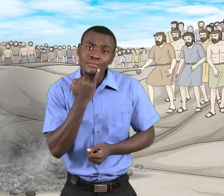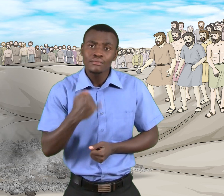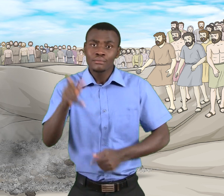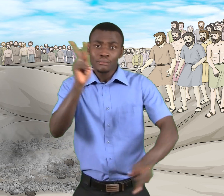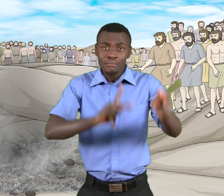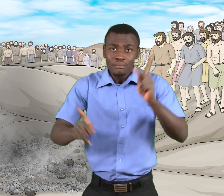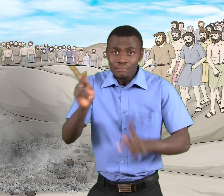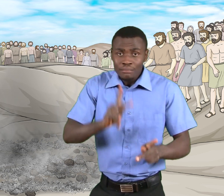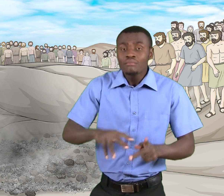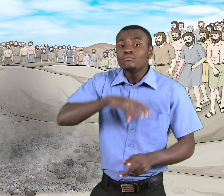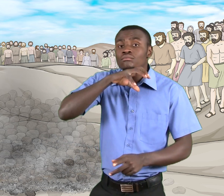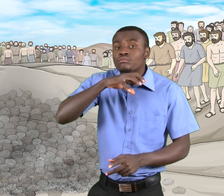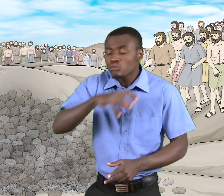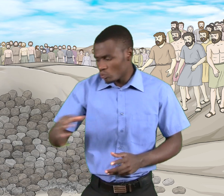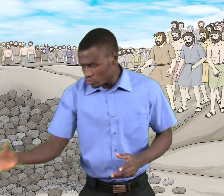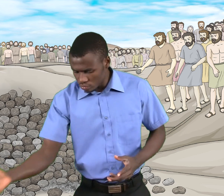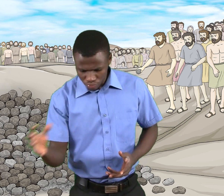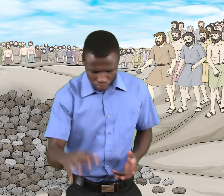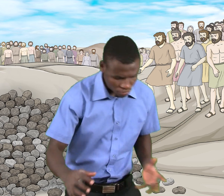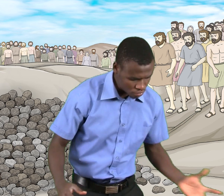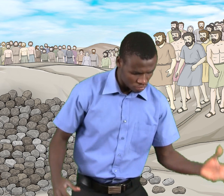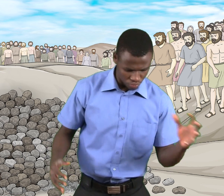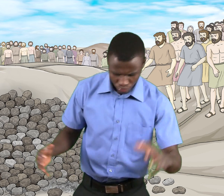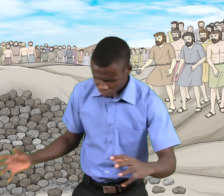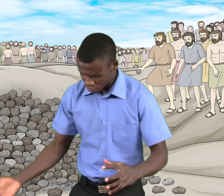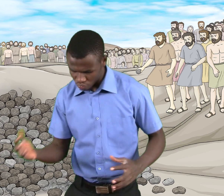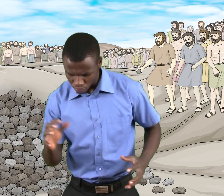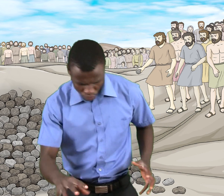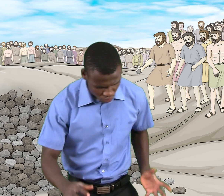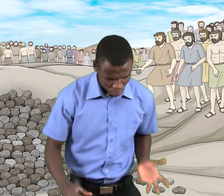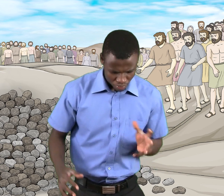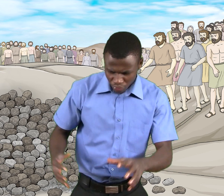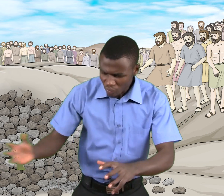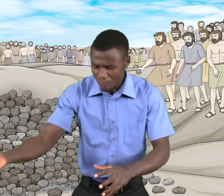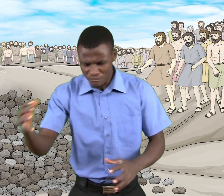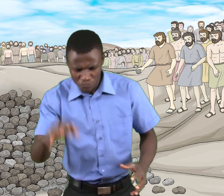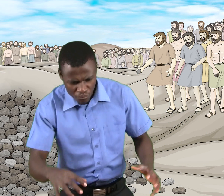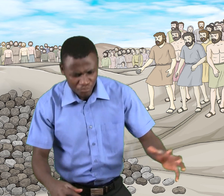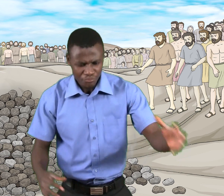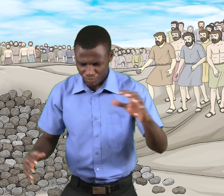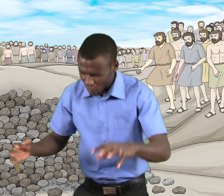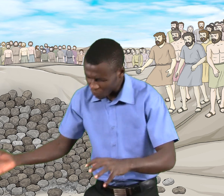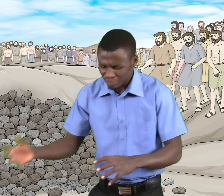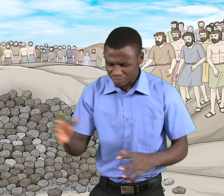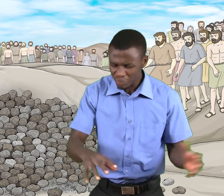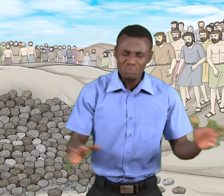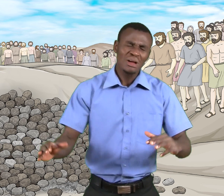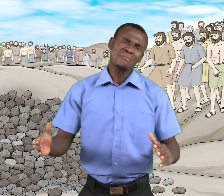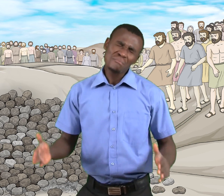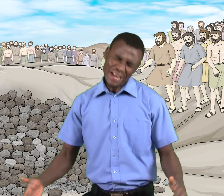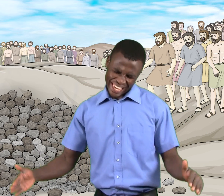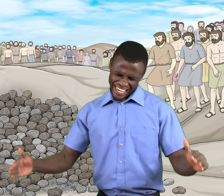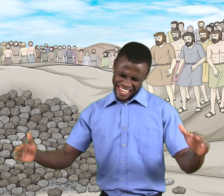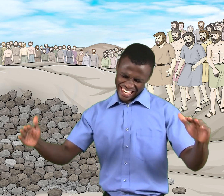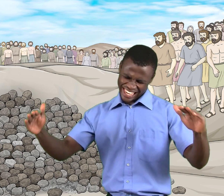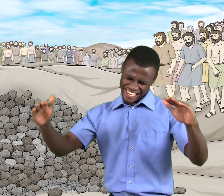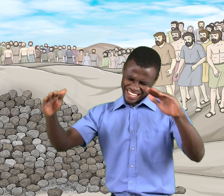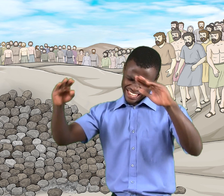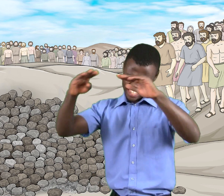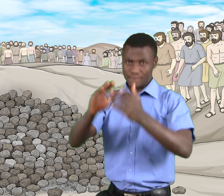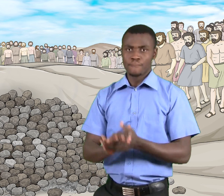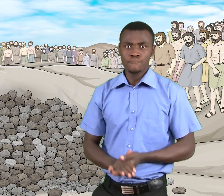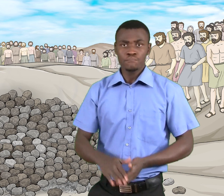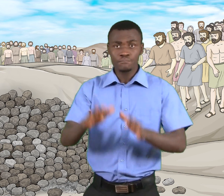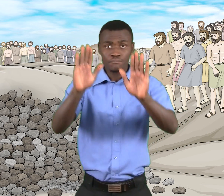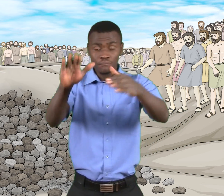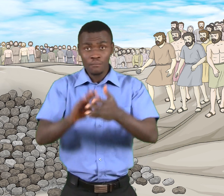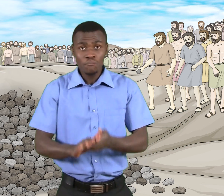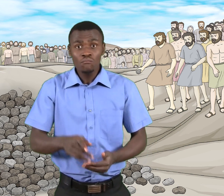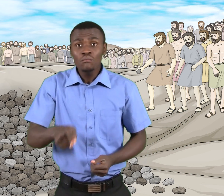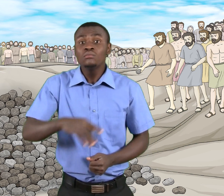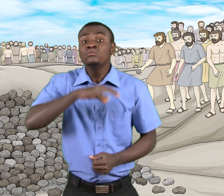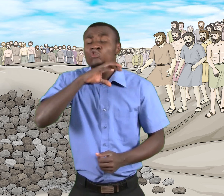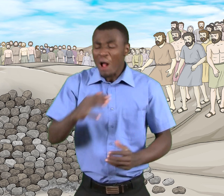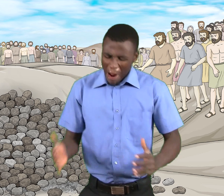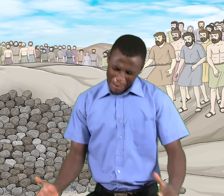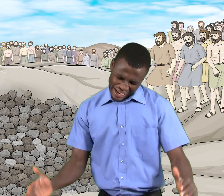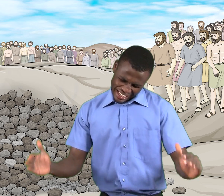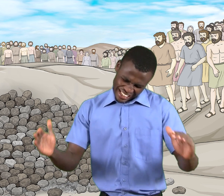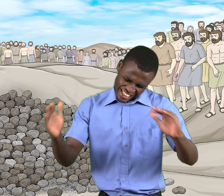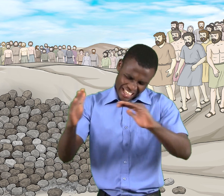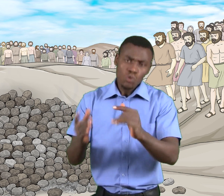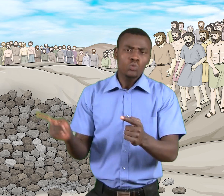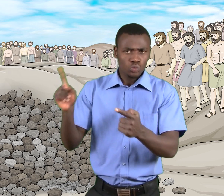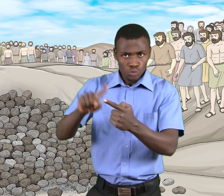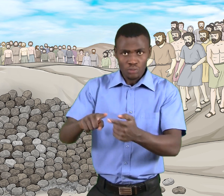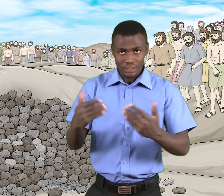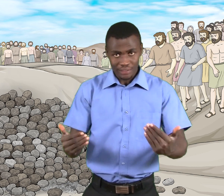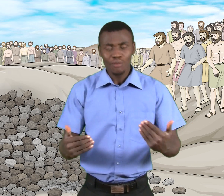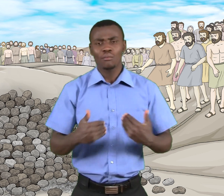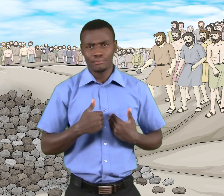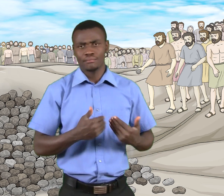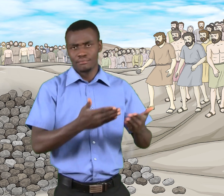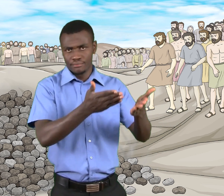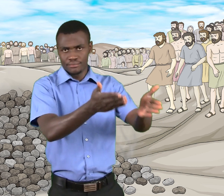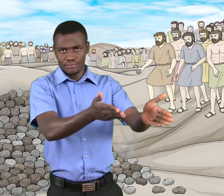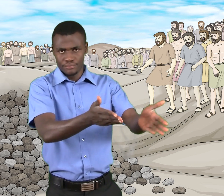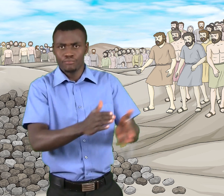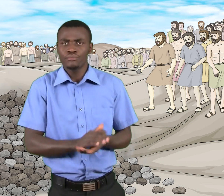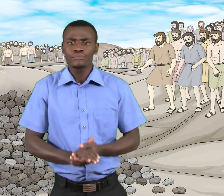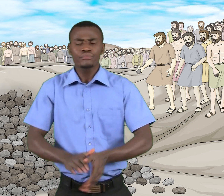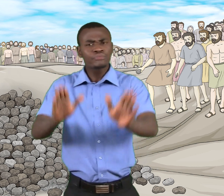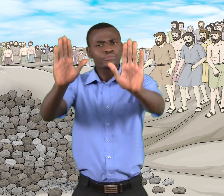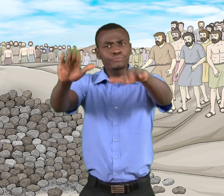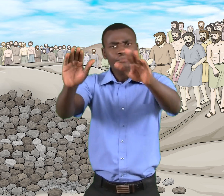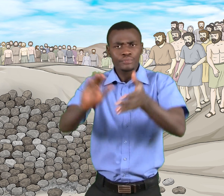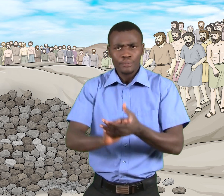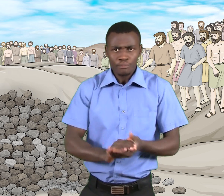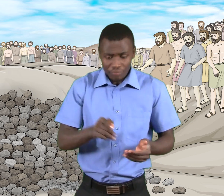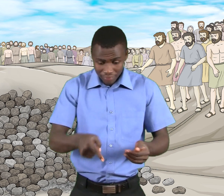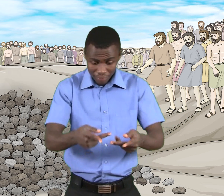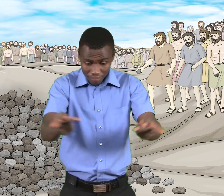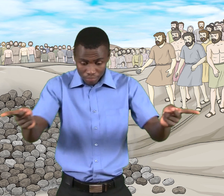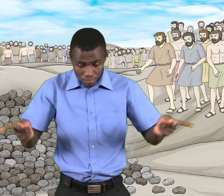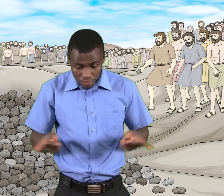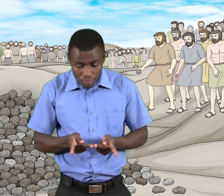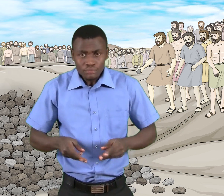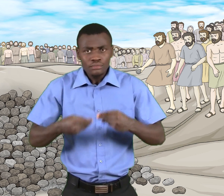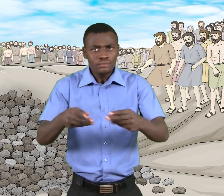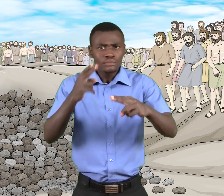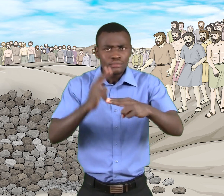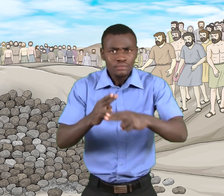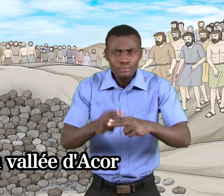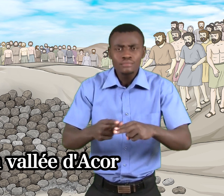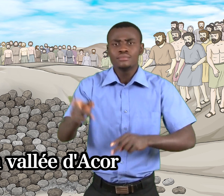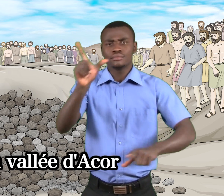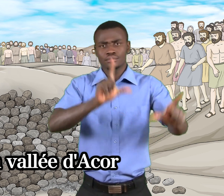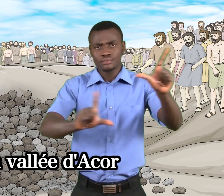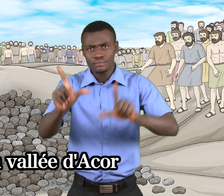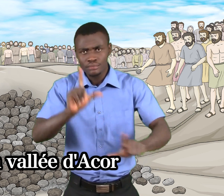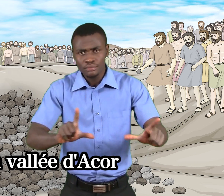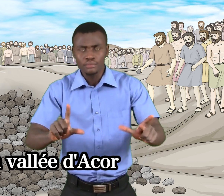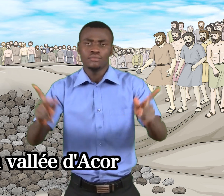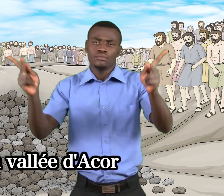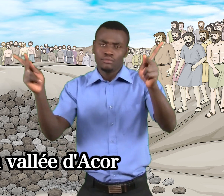And they heaped over Achan a large pile of rocks that remains to this day. So the LORD turned from His burning anger.